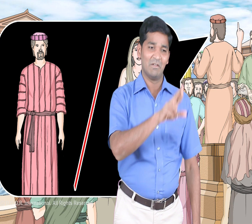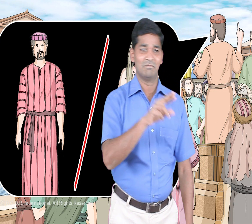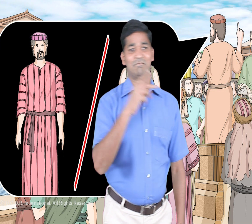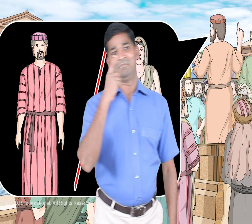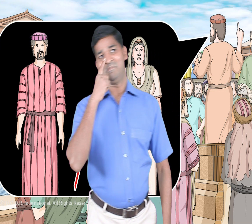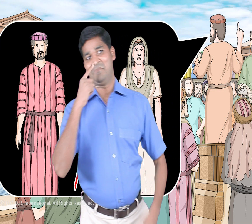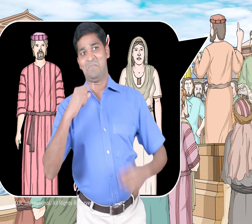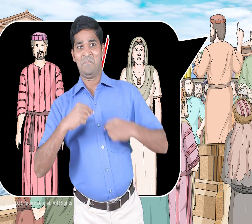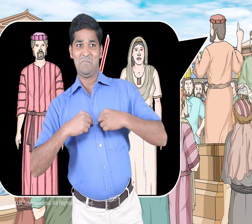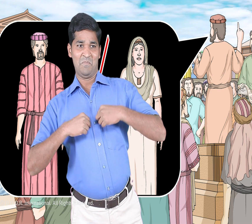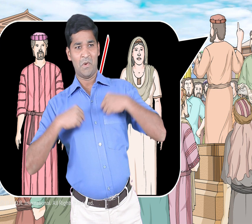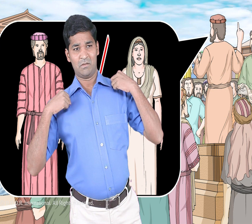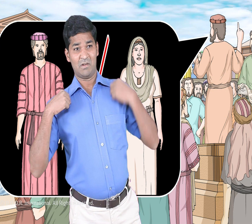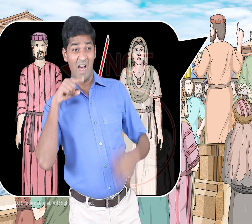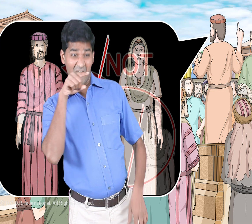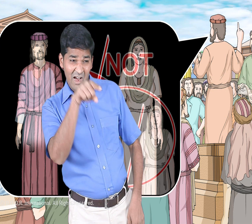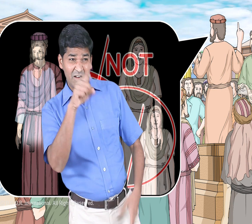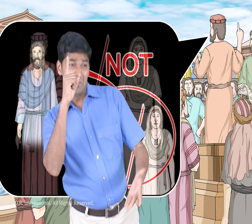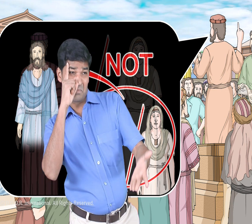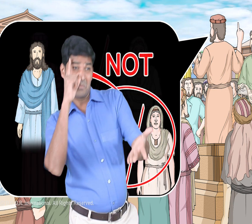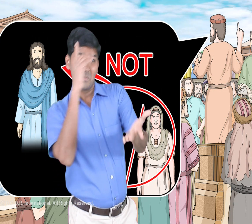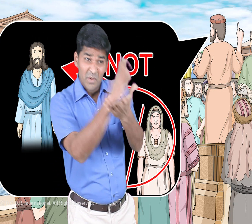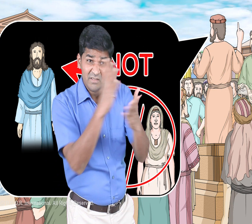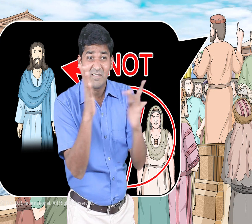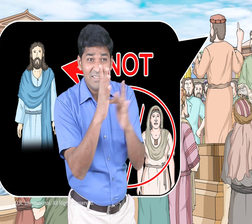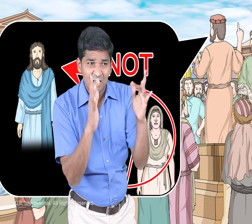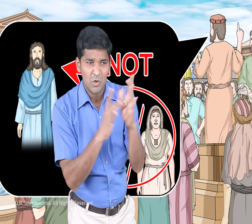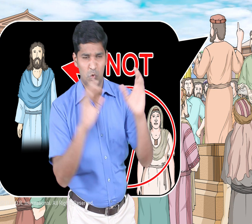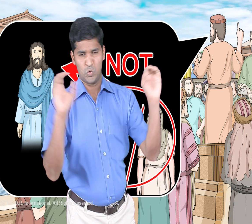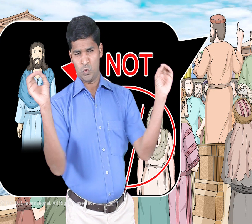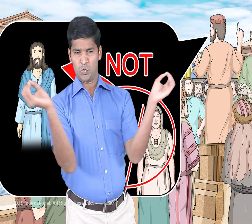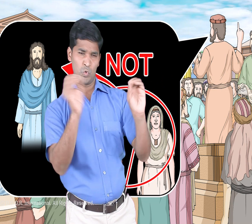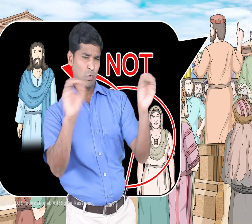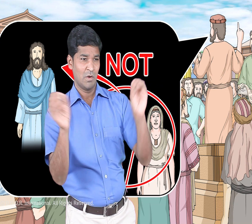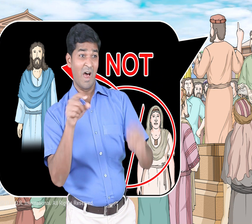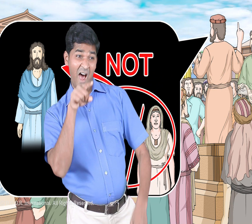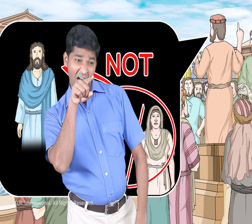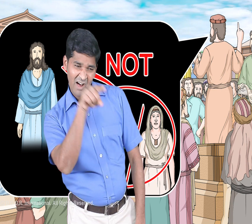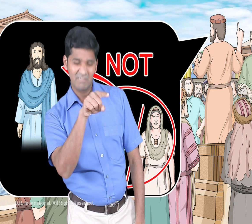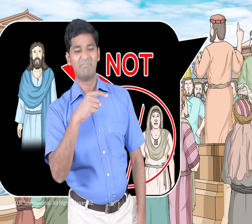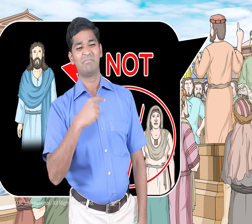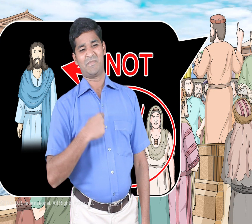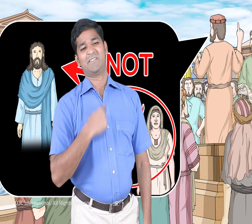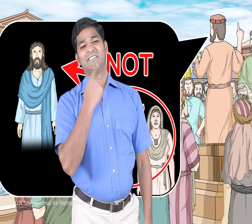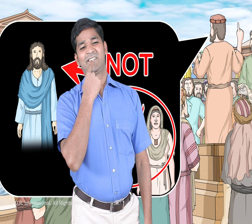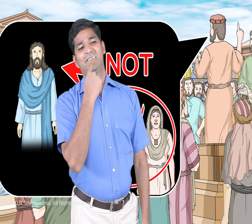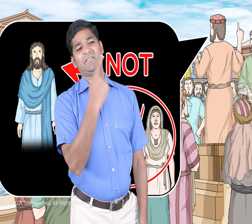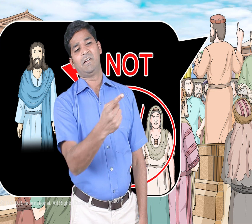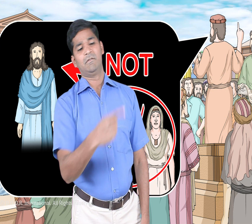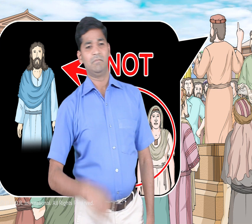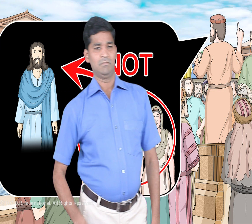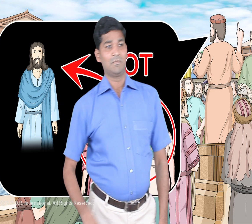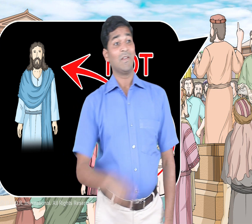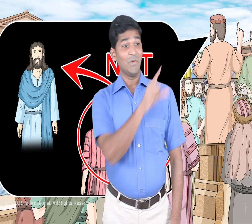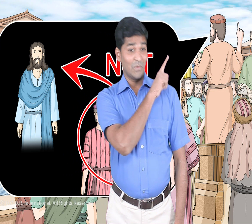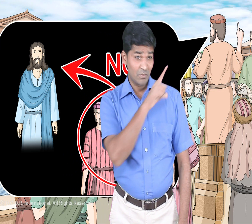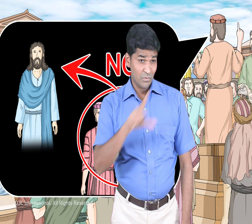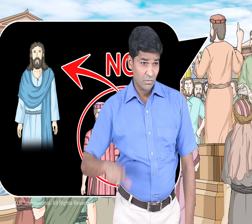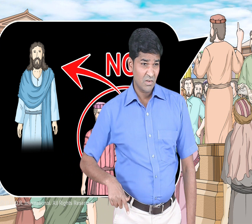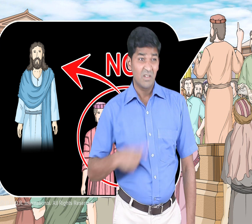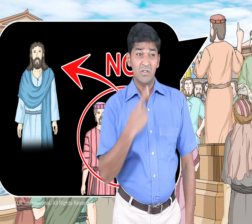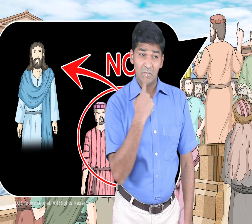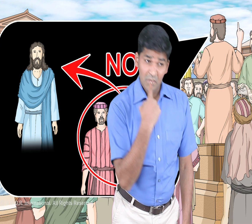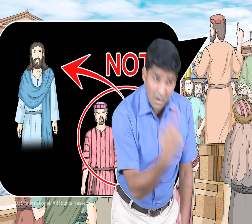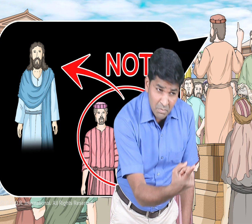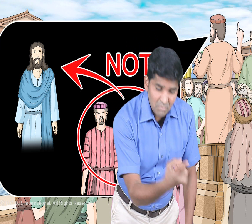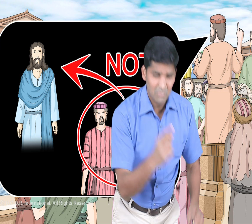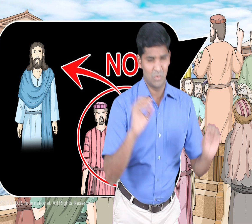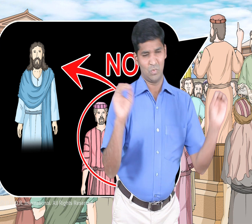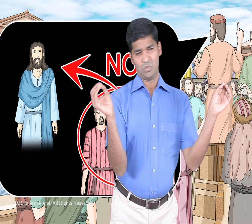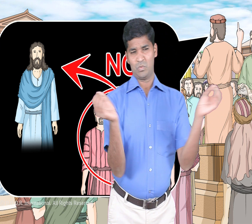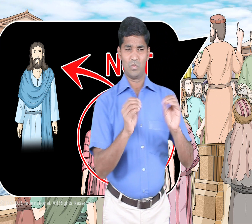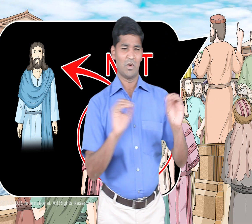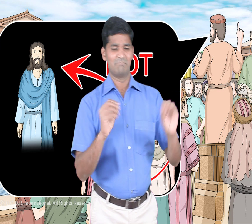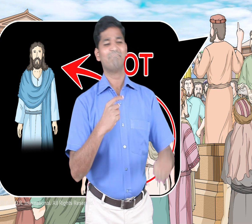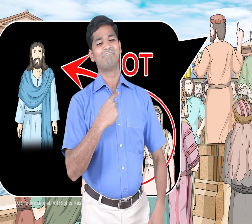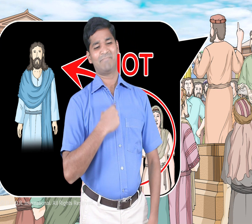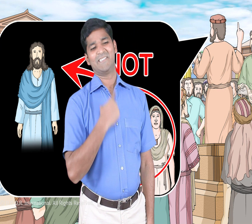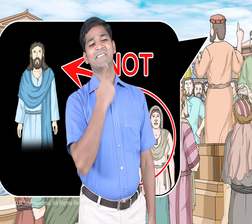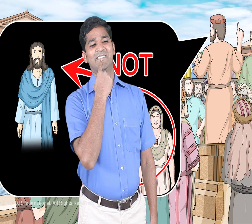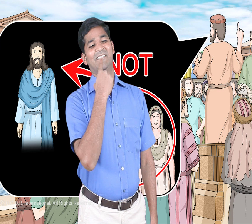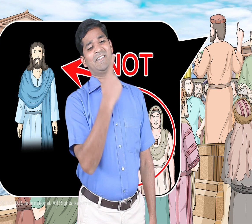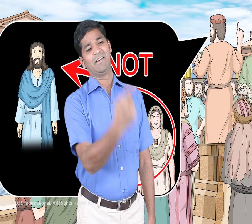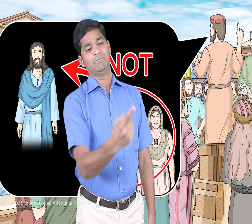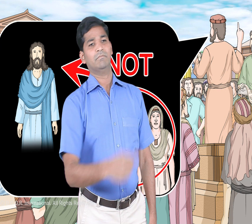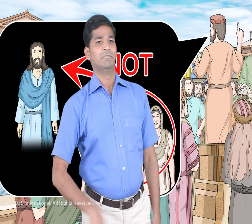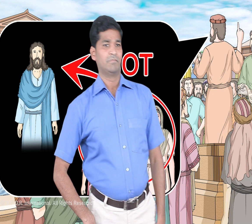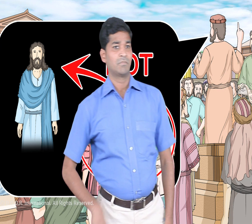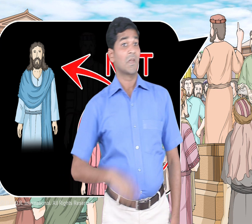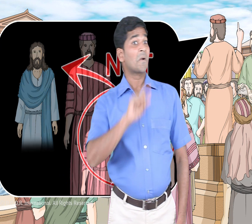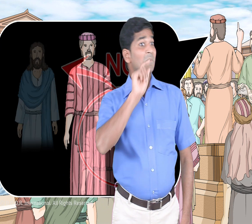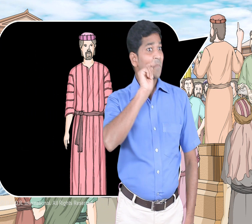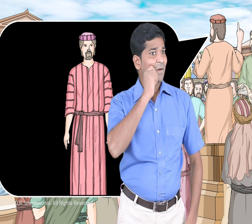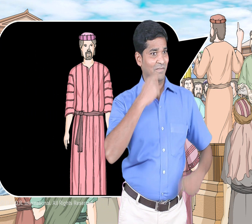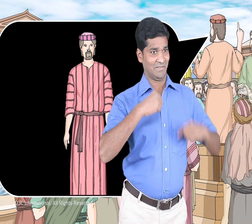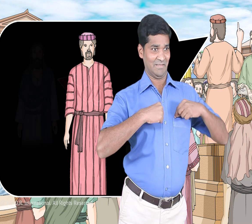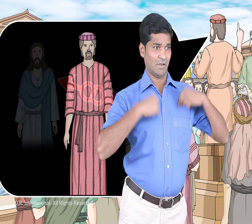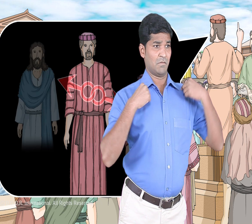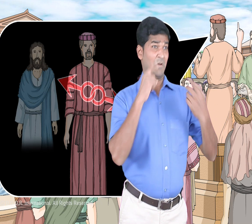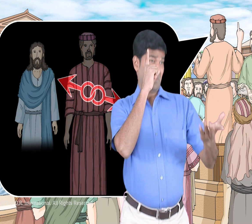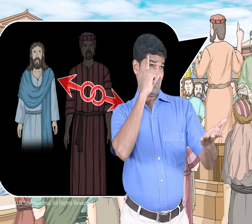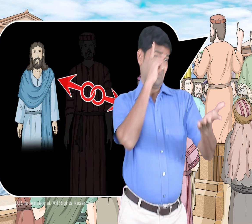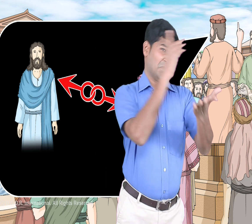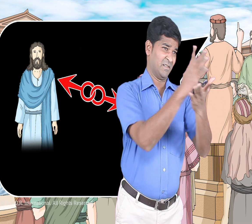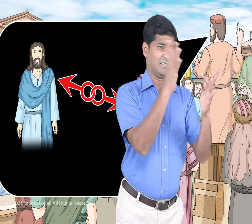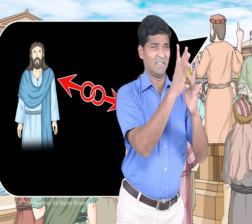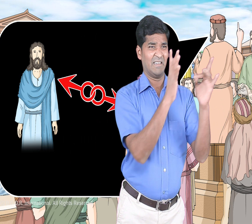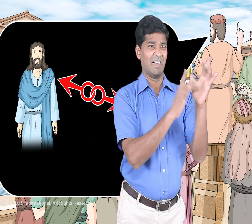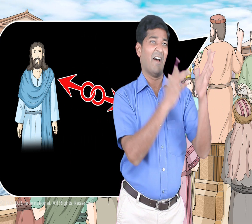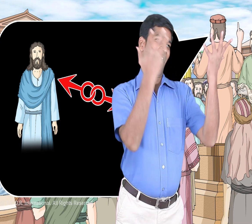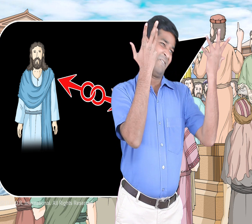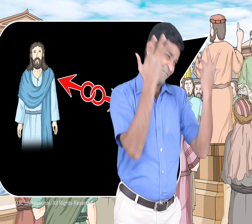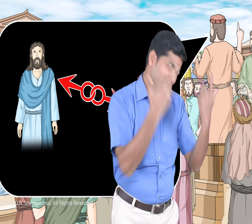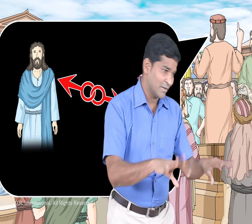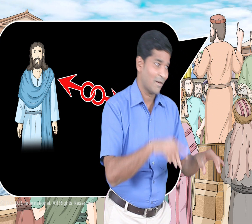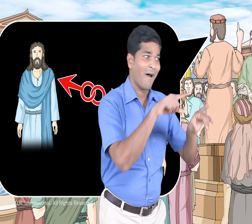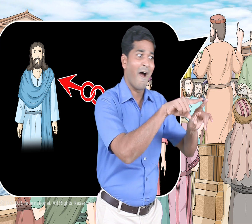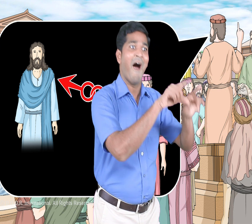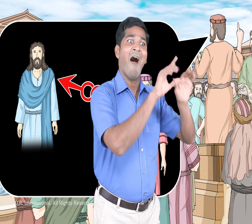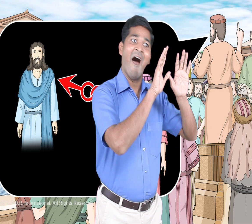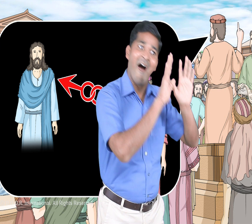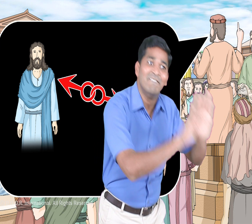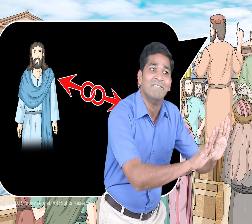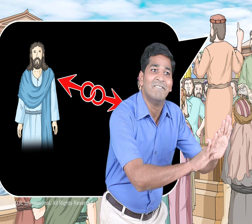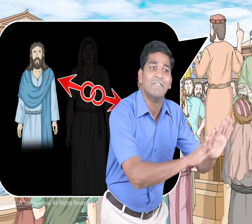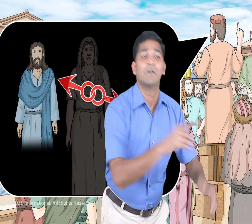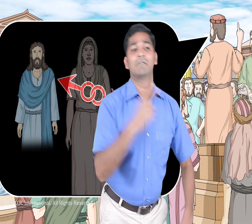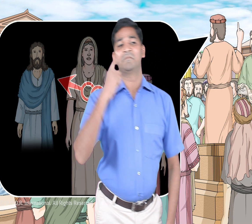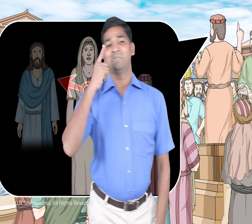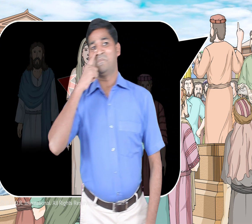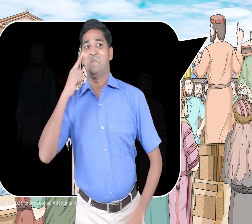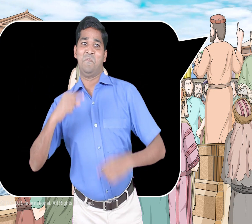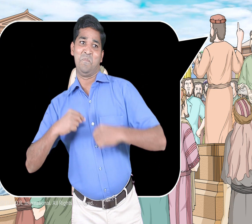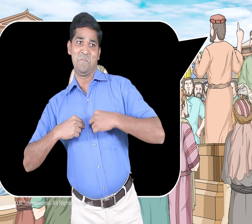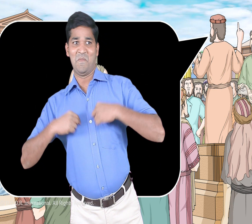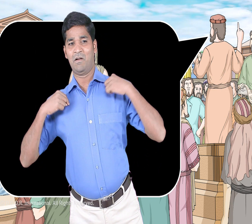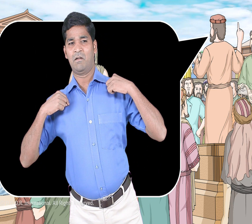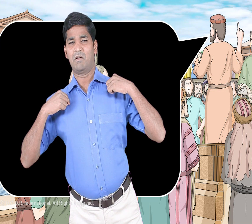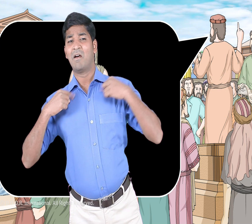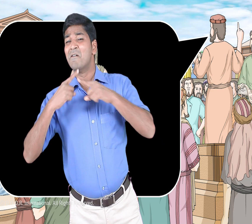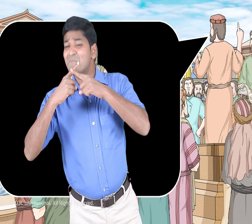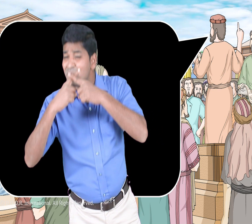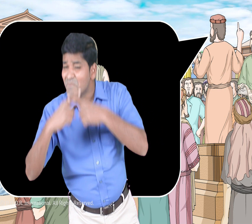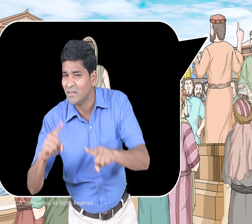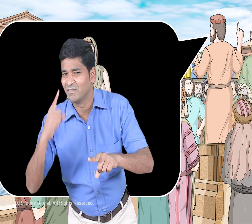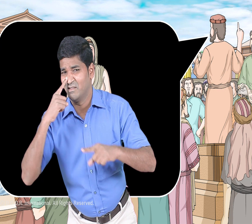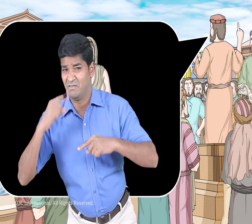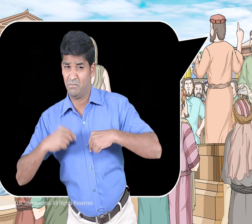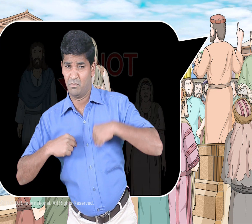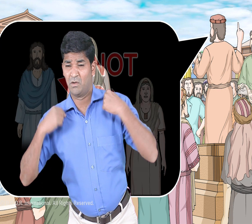And a husband must not divorce his wife.